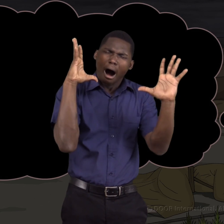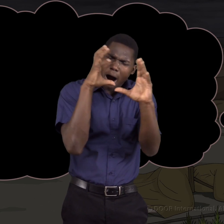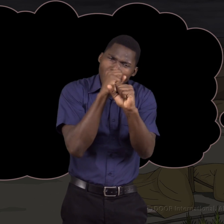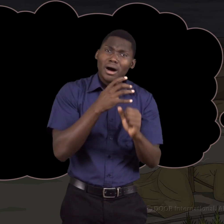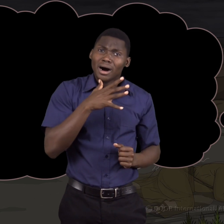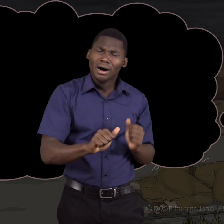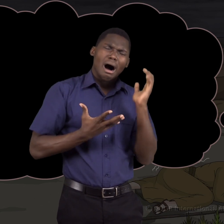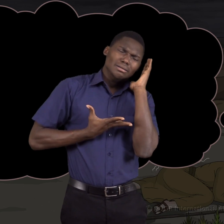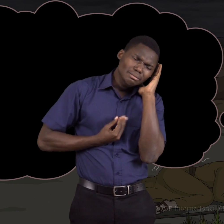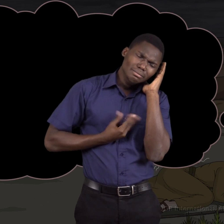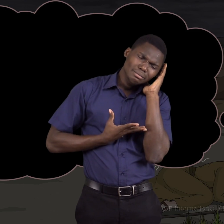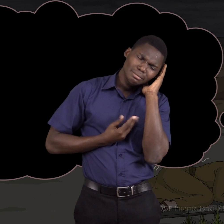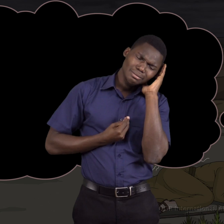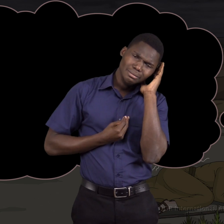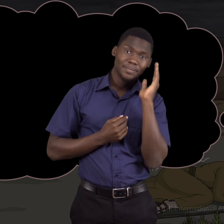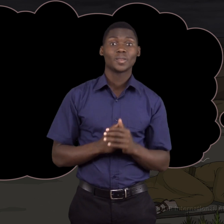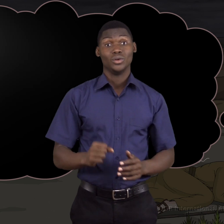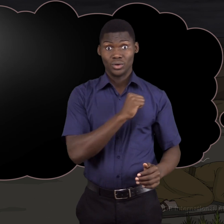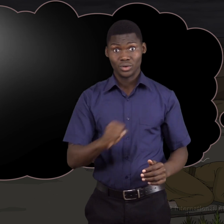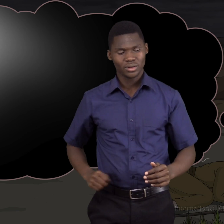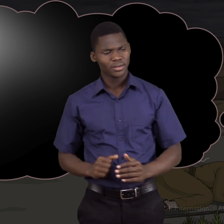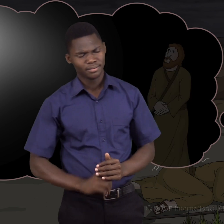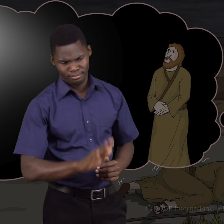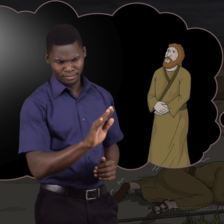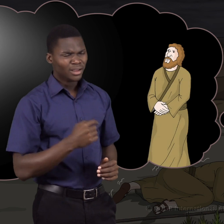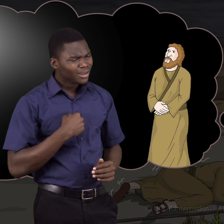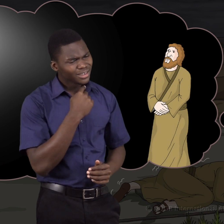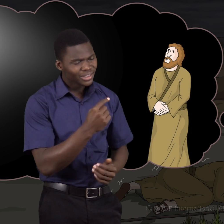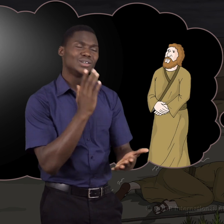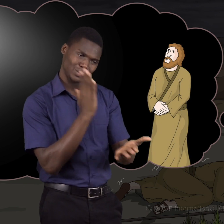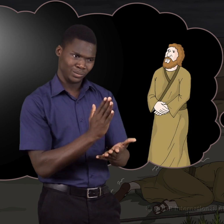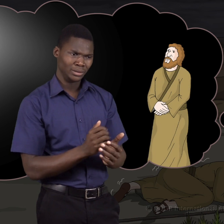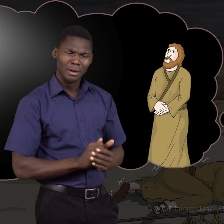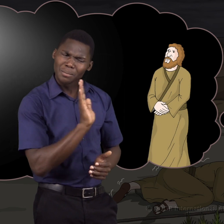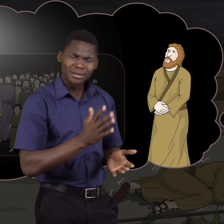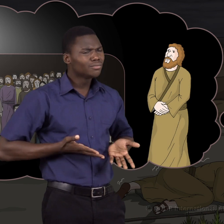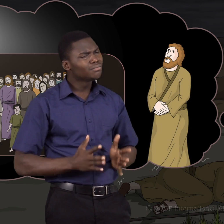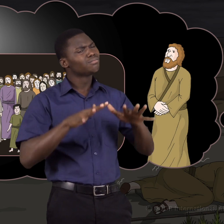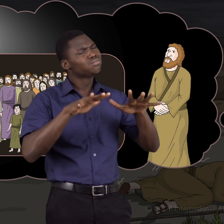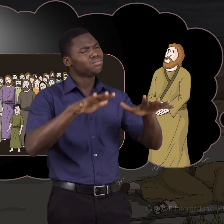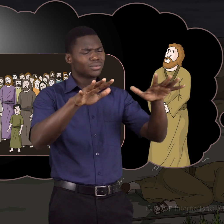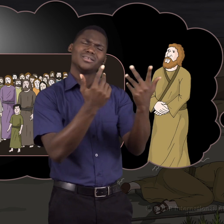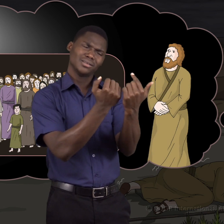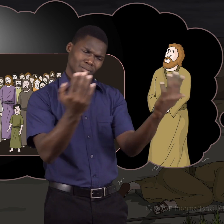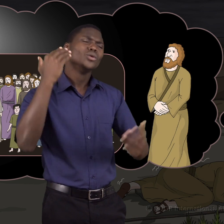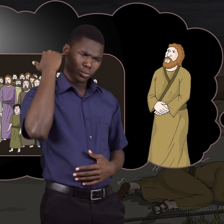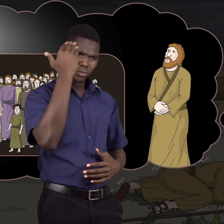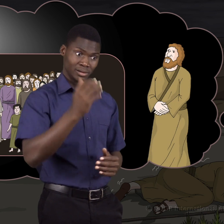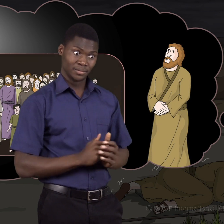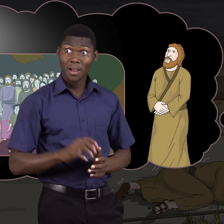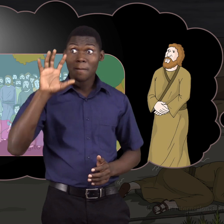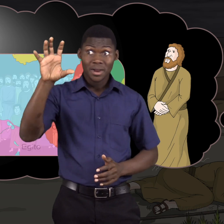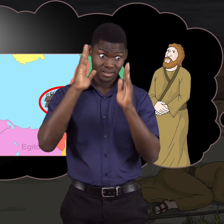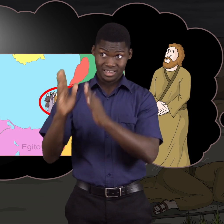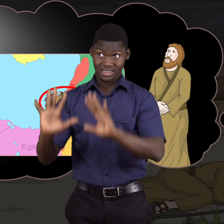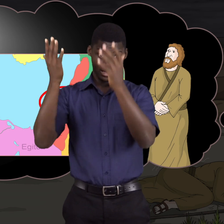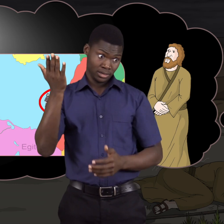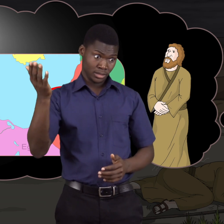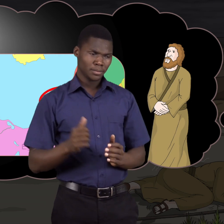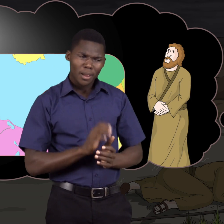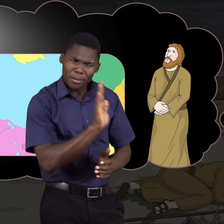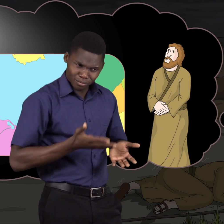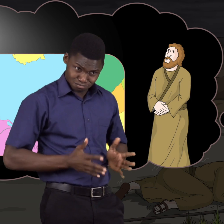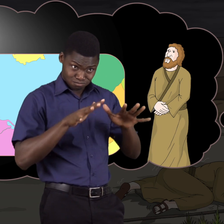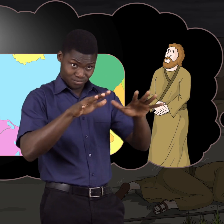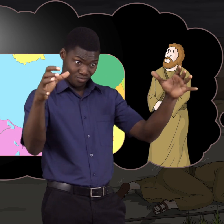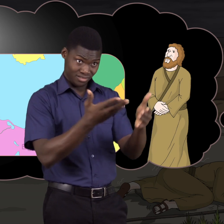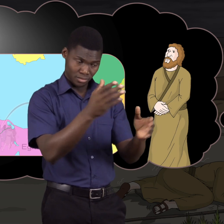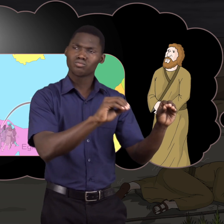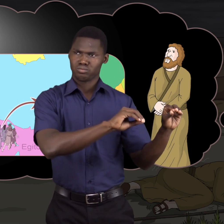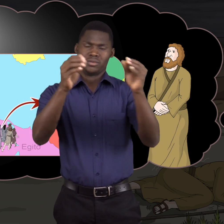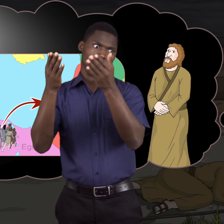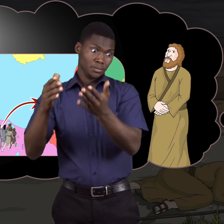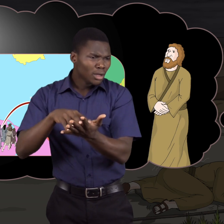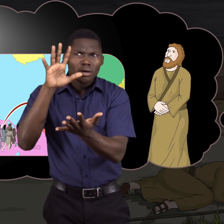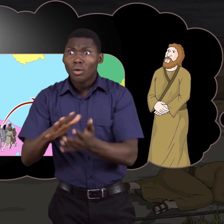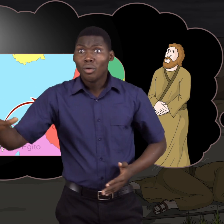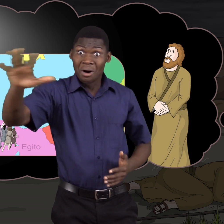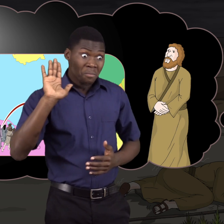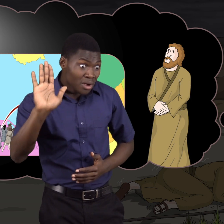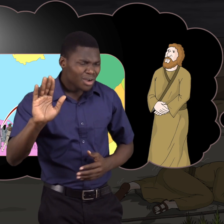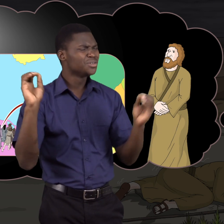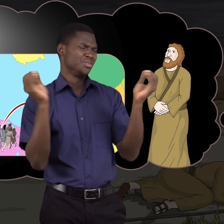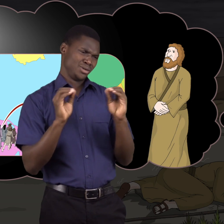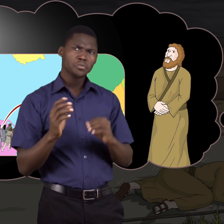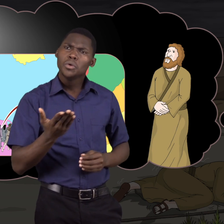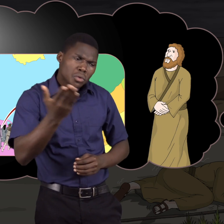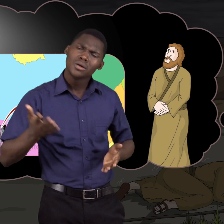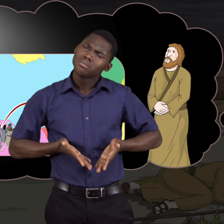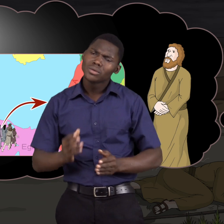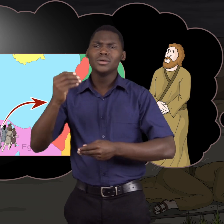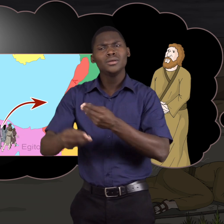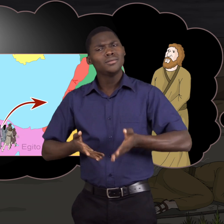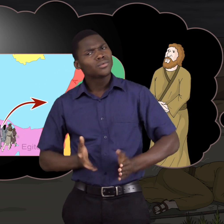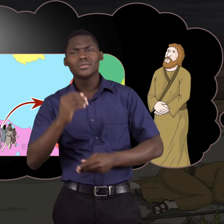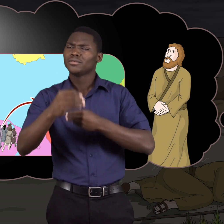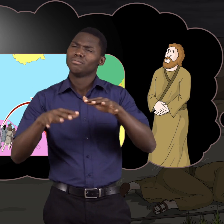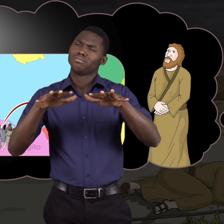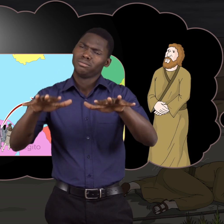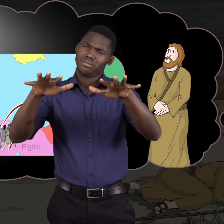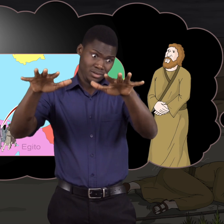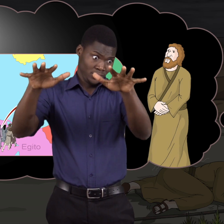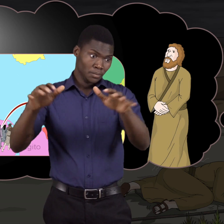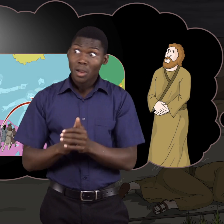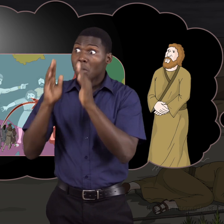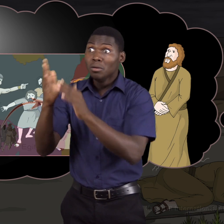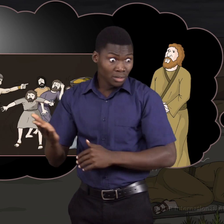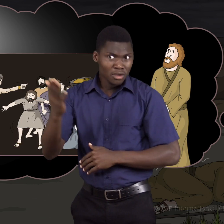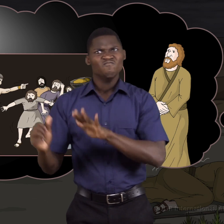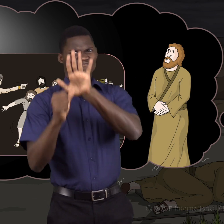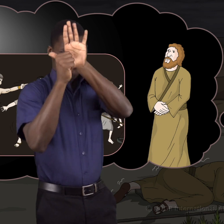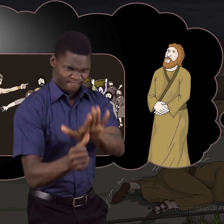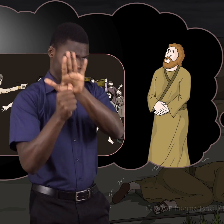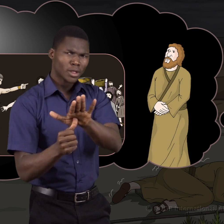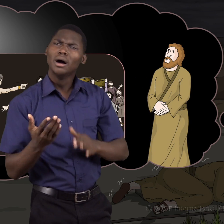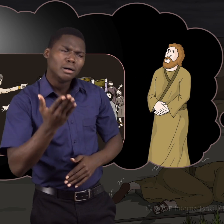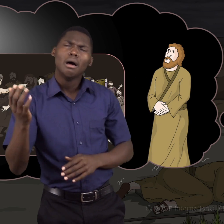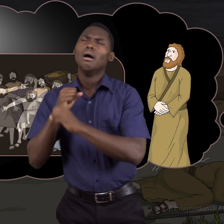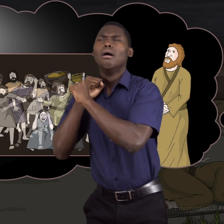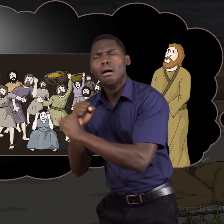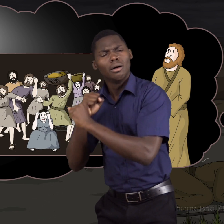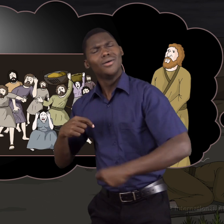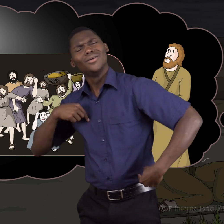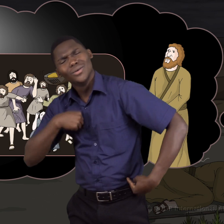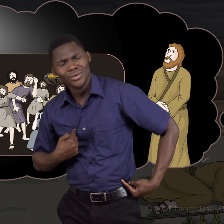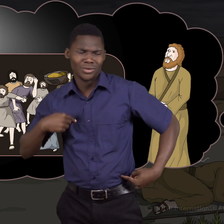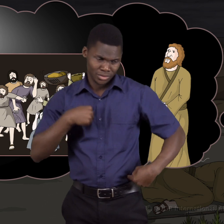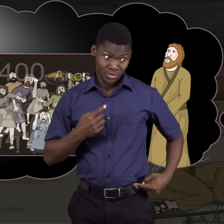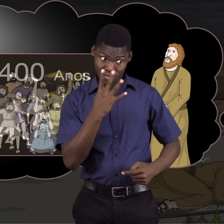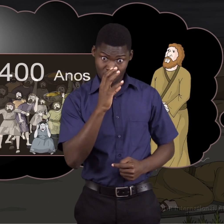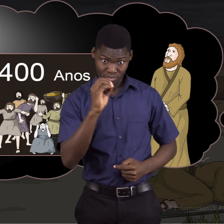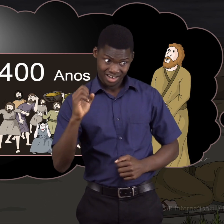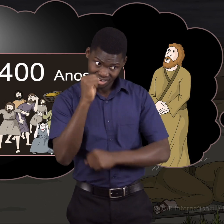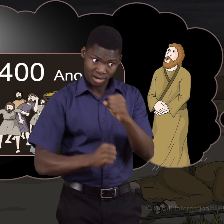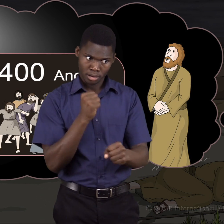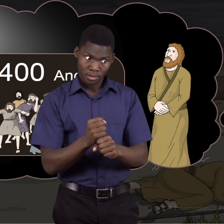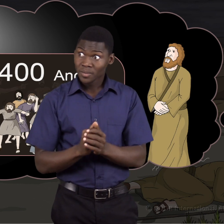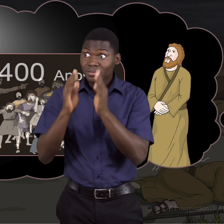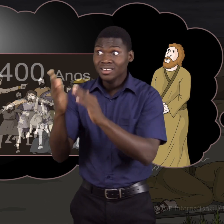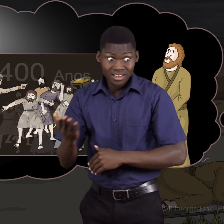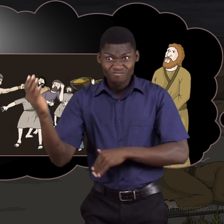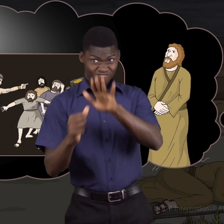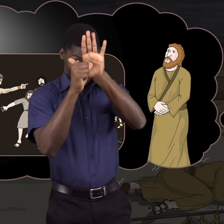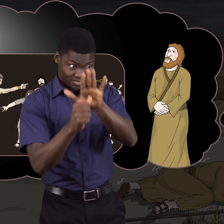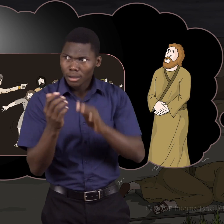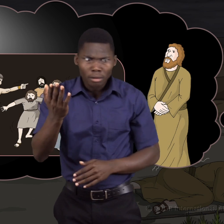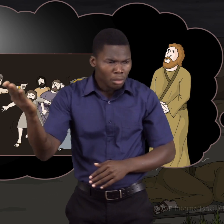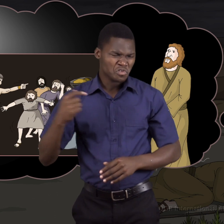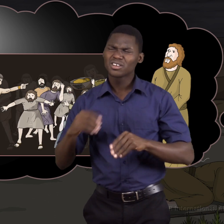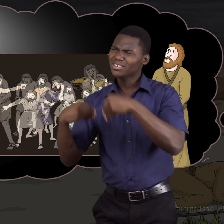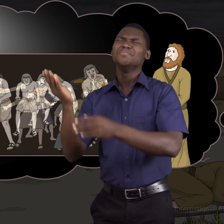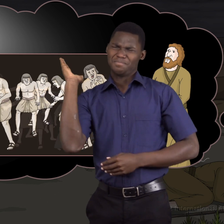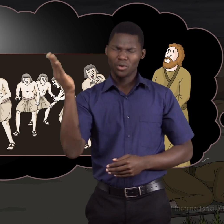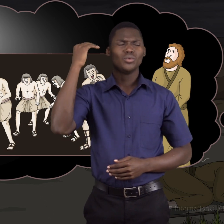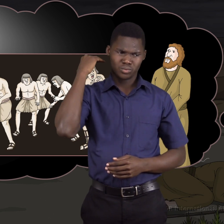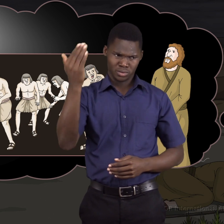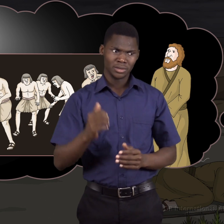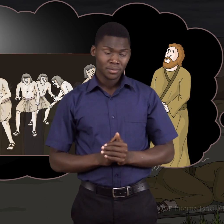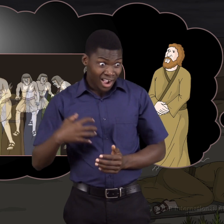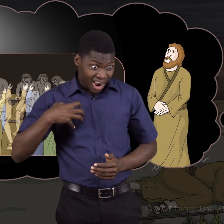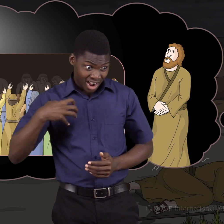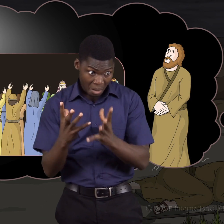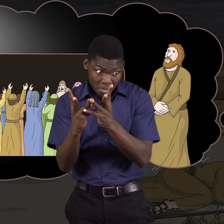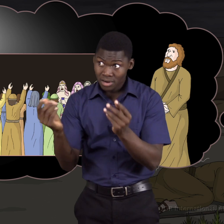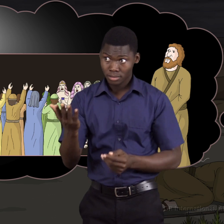Then the LORD said to Abram, “Know for certain that your descendants will be strangers in a land that is not their own, and they will be enslaved and mistreated four hundred years.